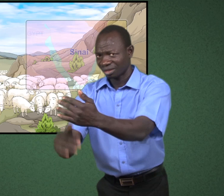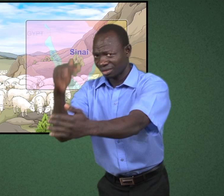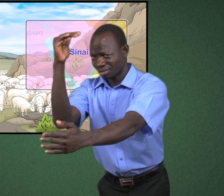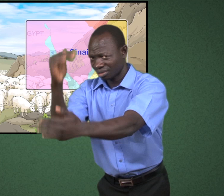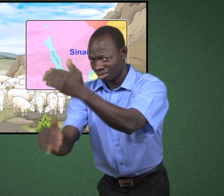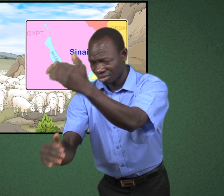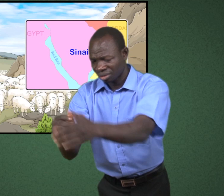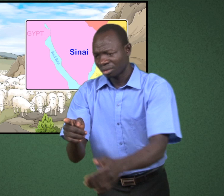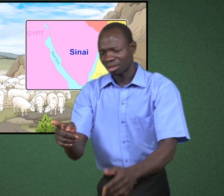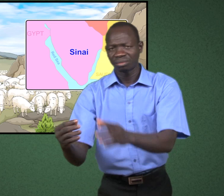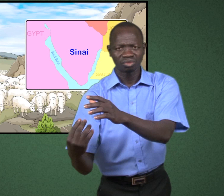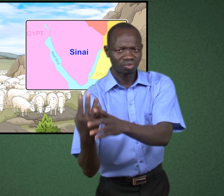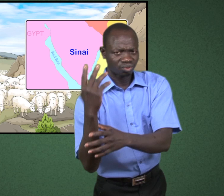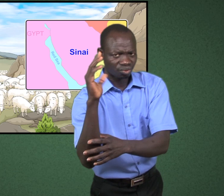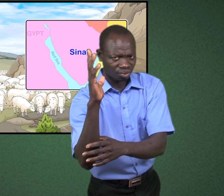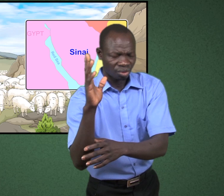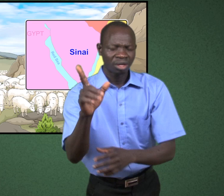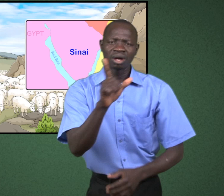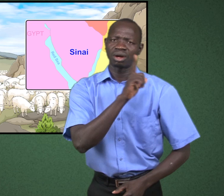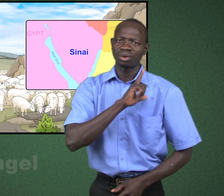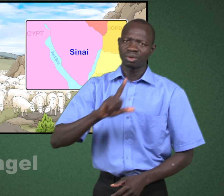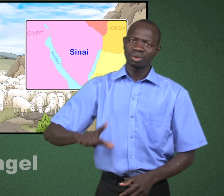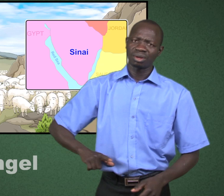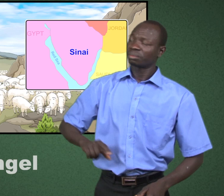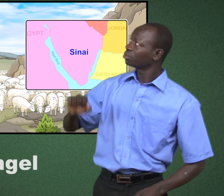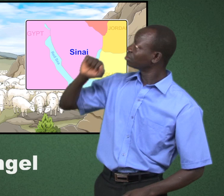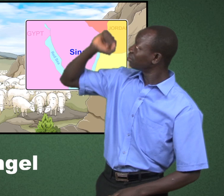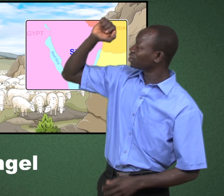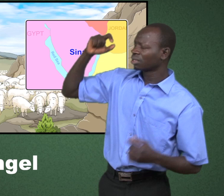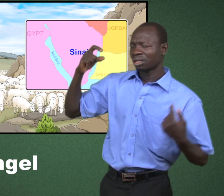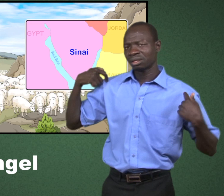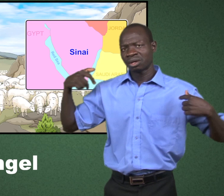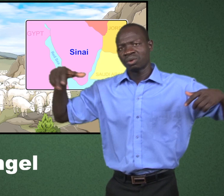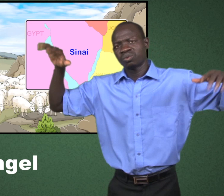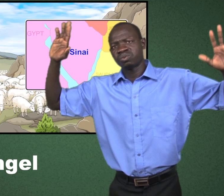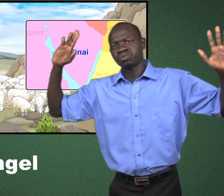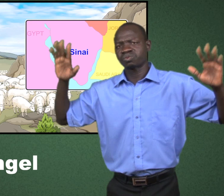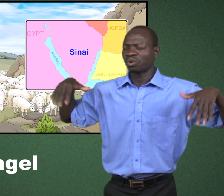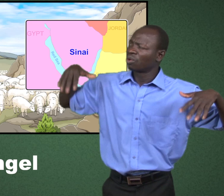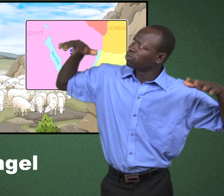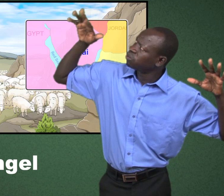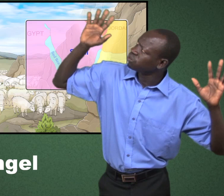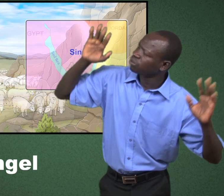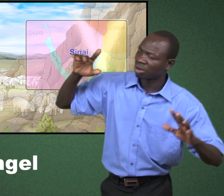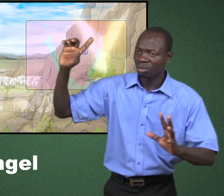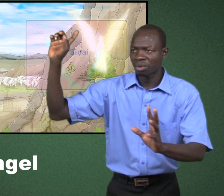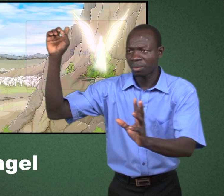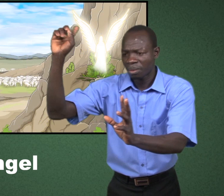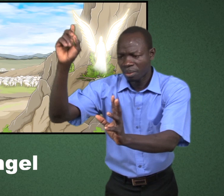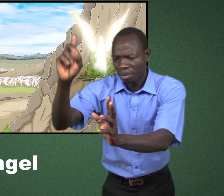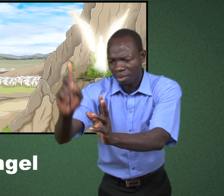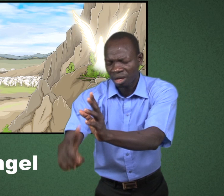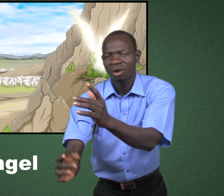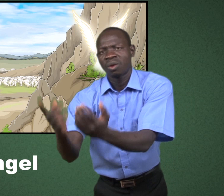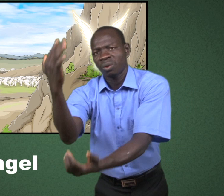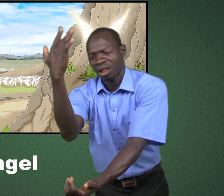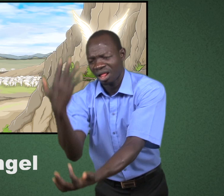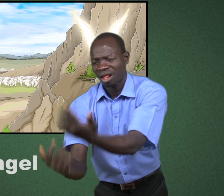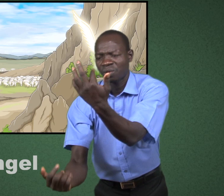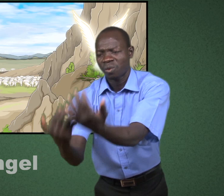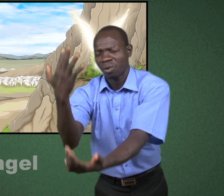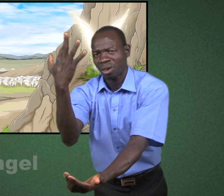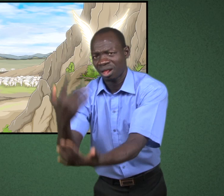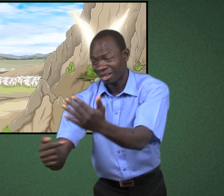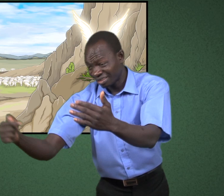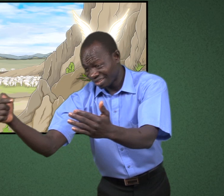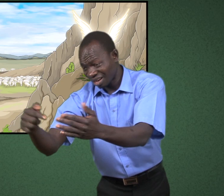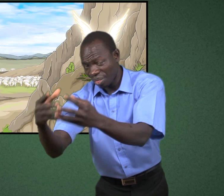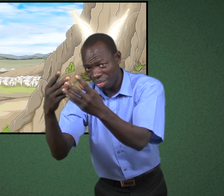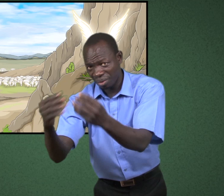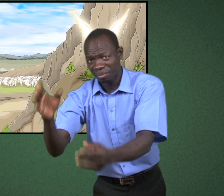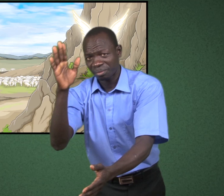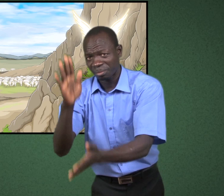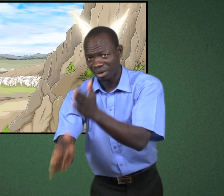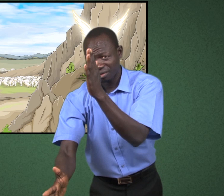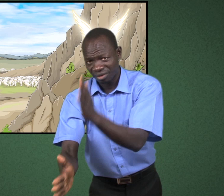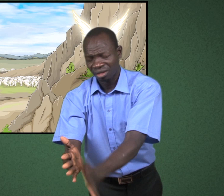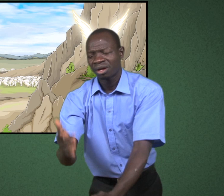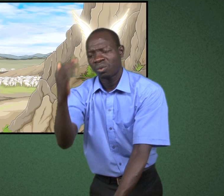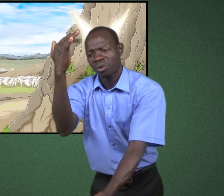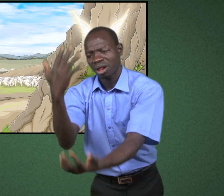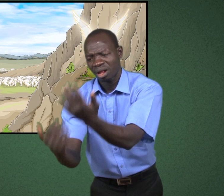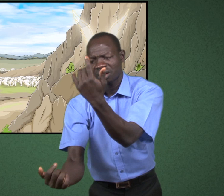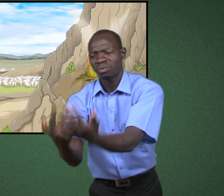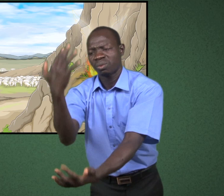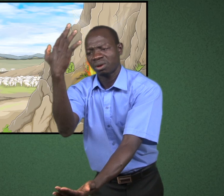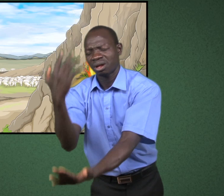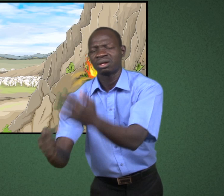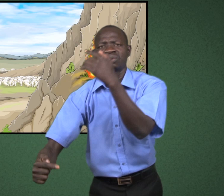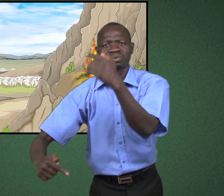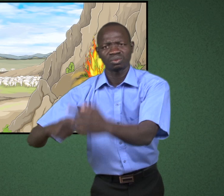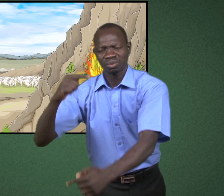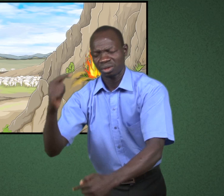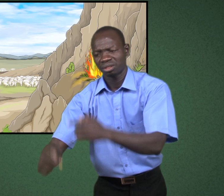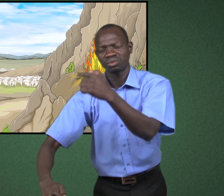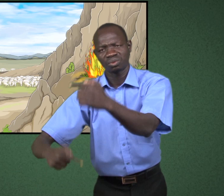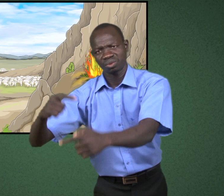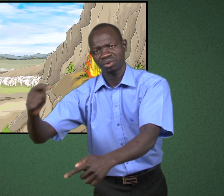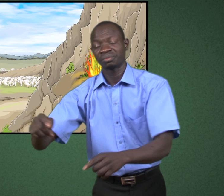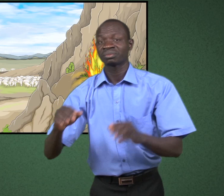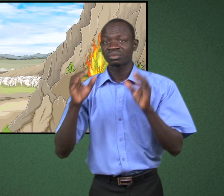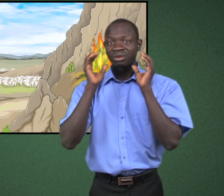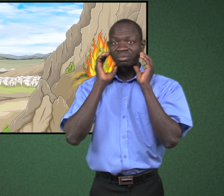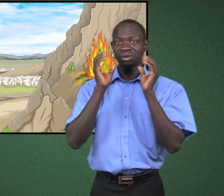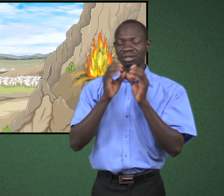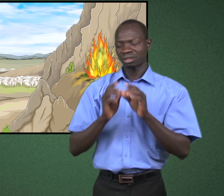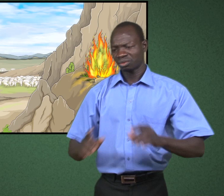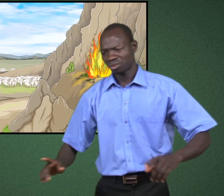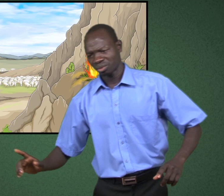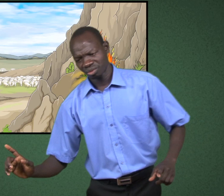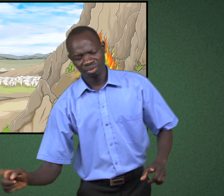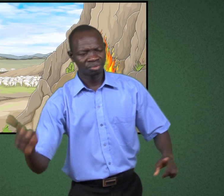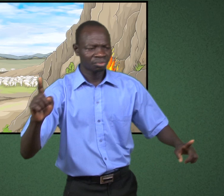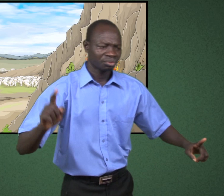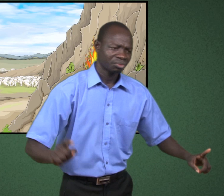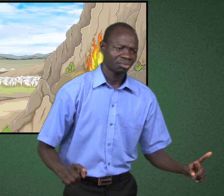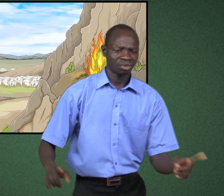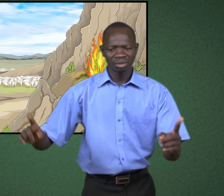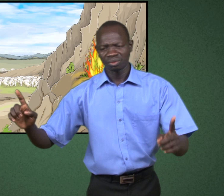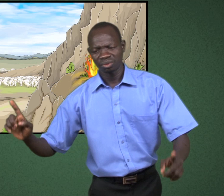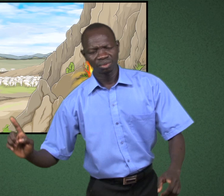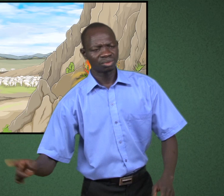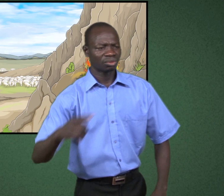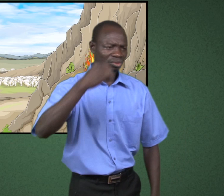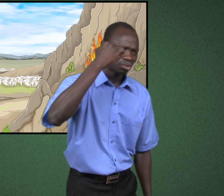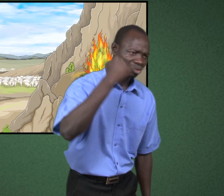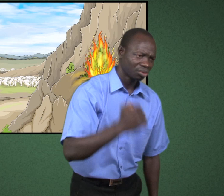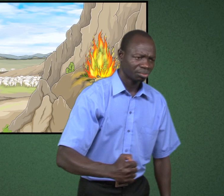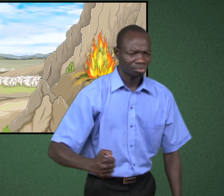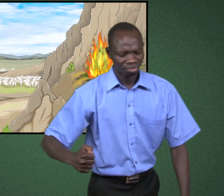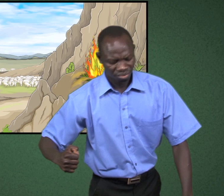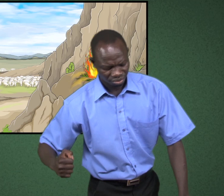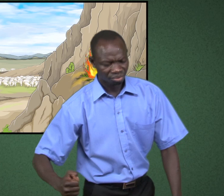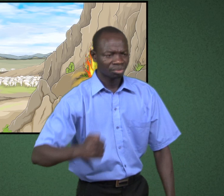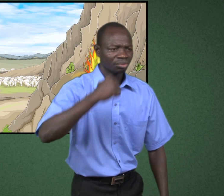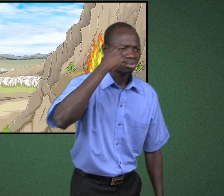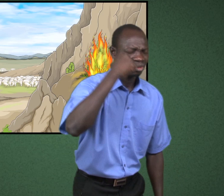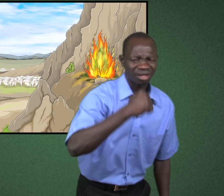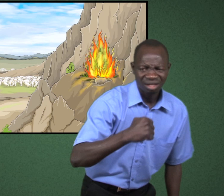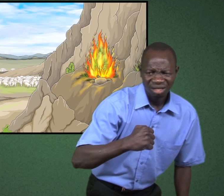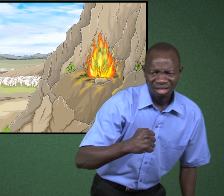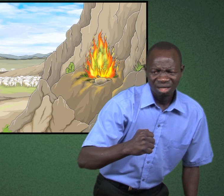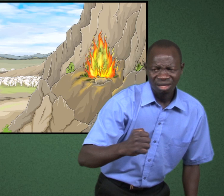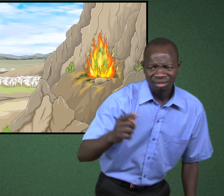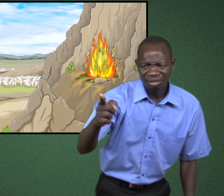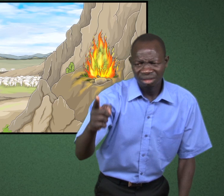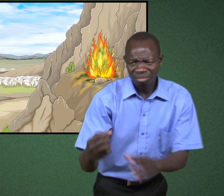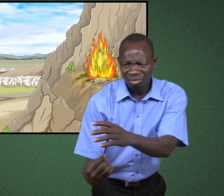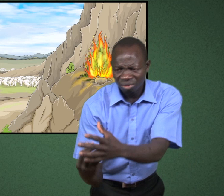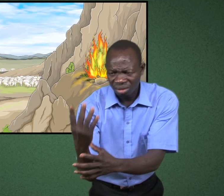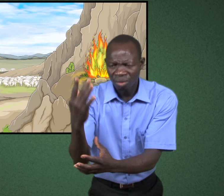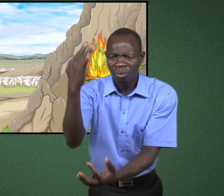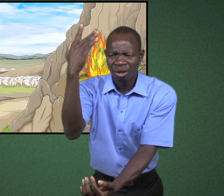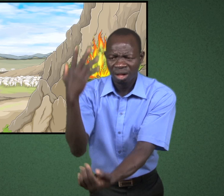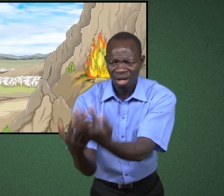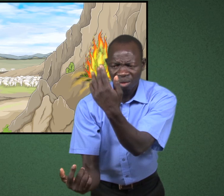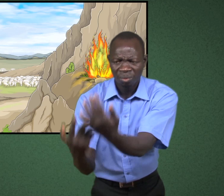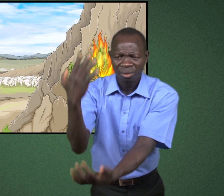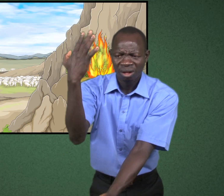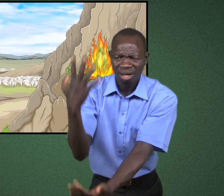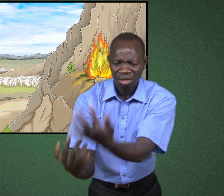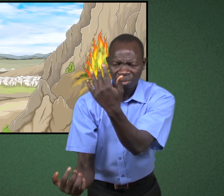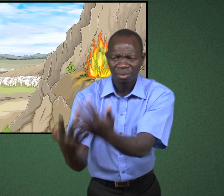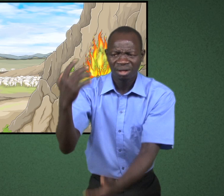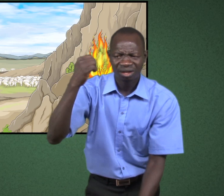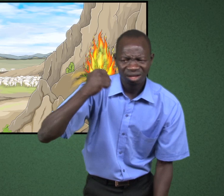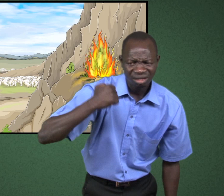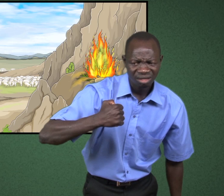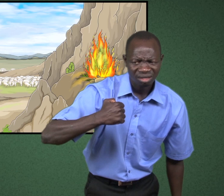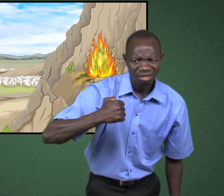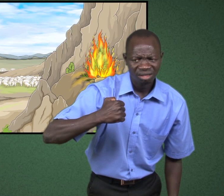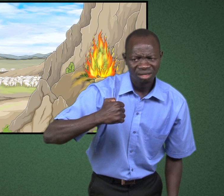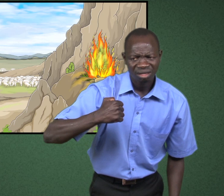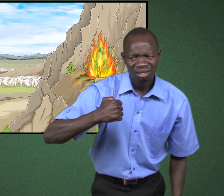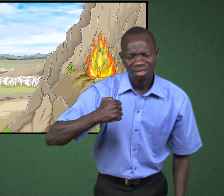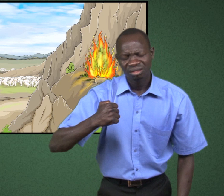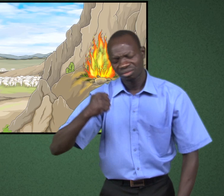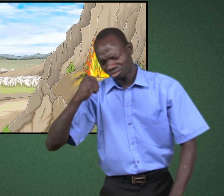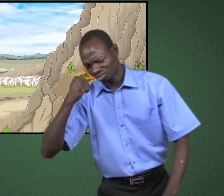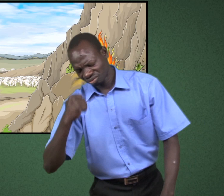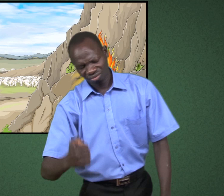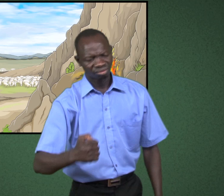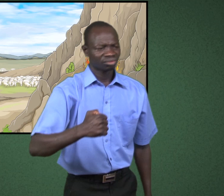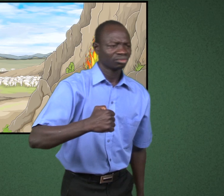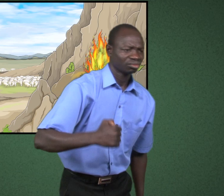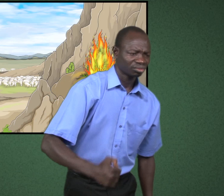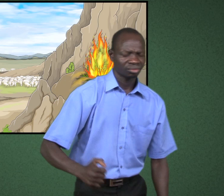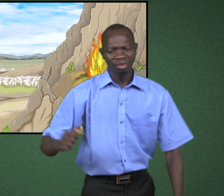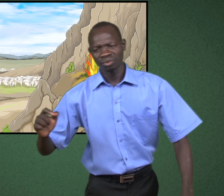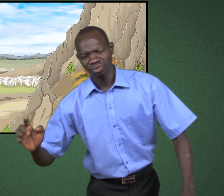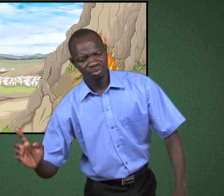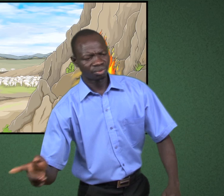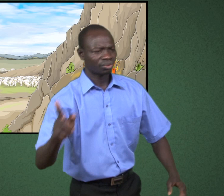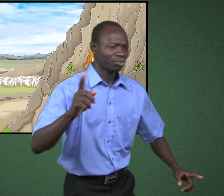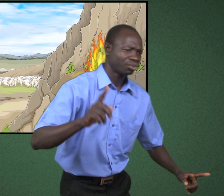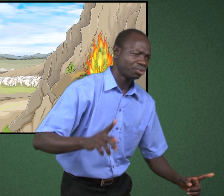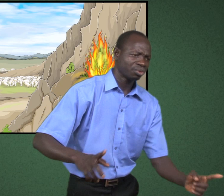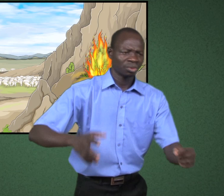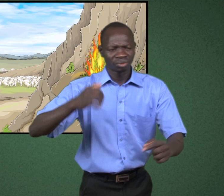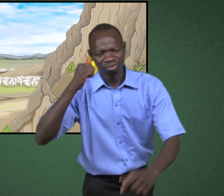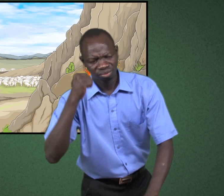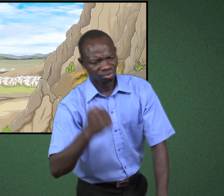There the angel of the LORD appeared to him in a blazing fire from within a bush.